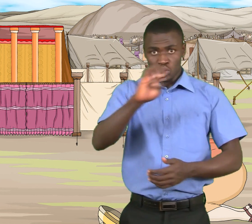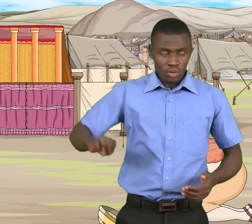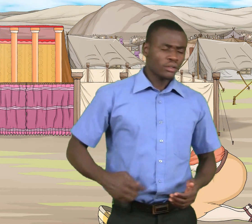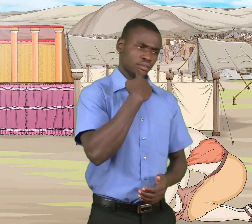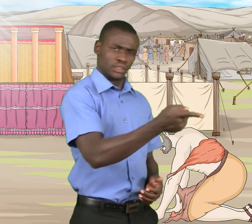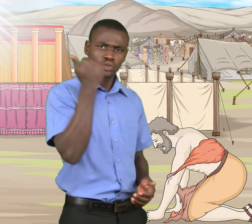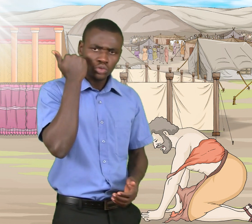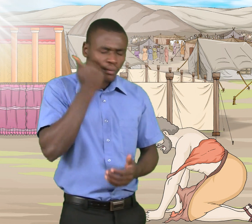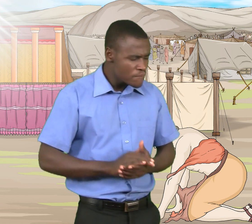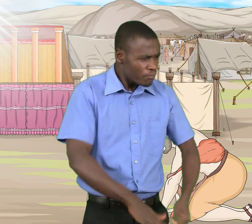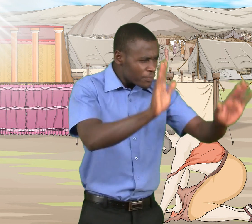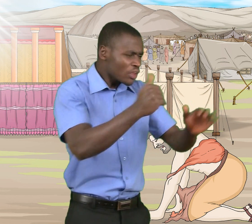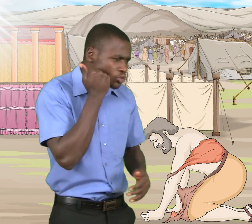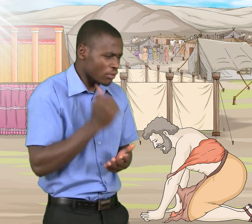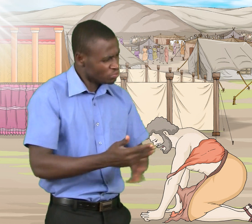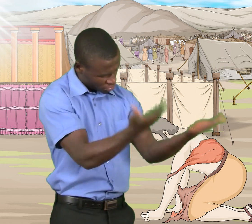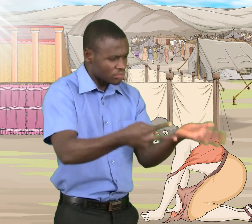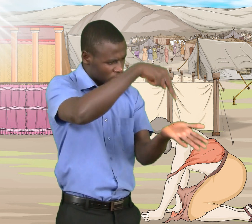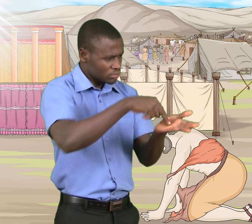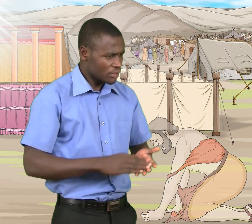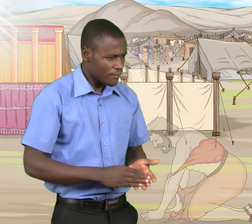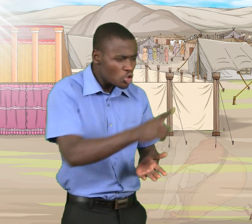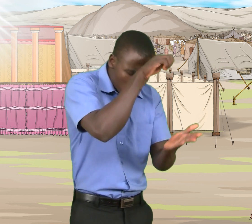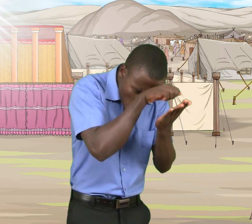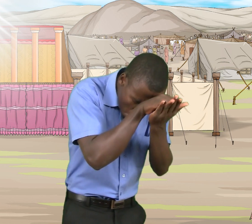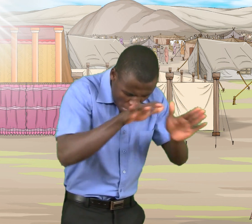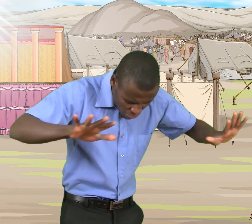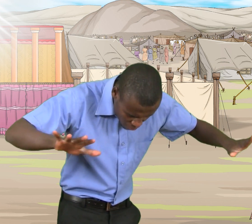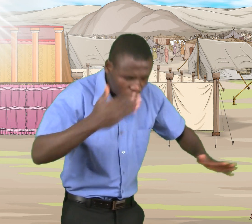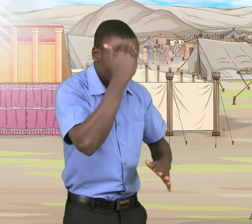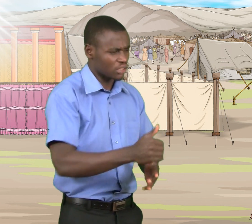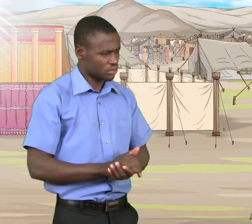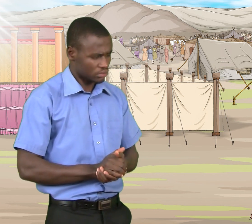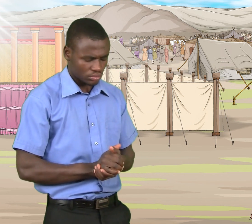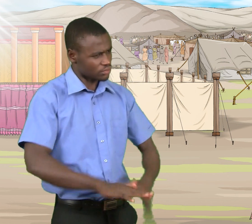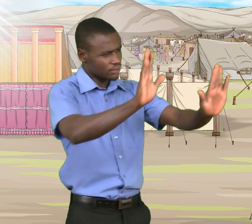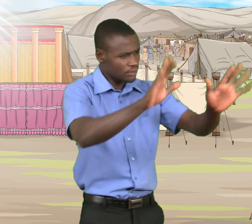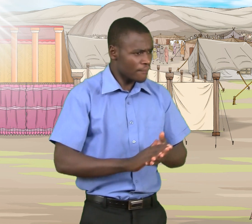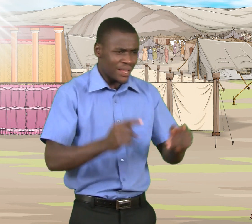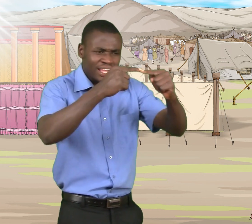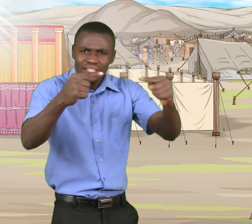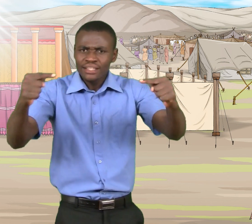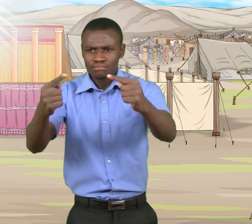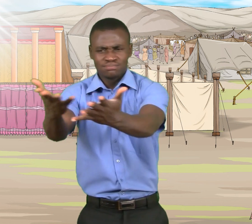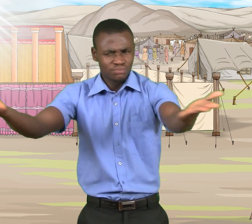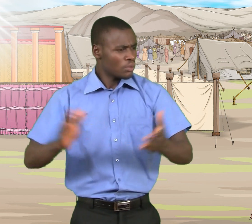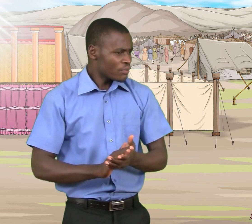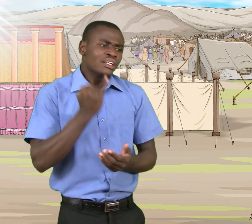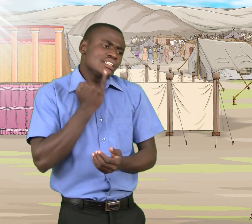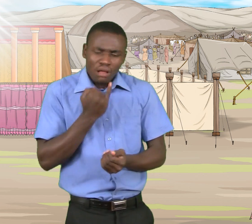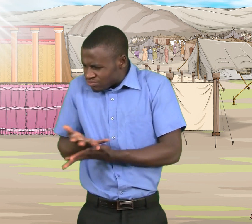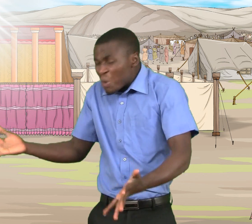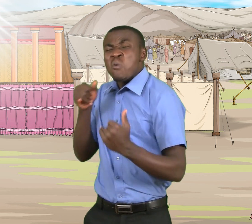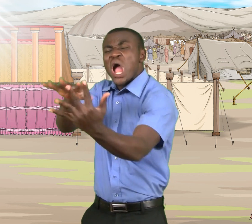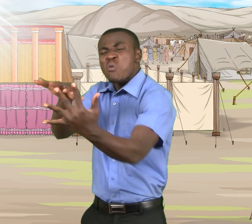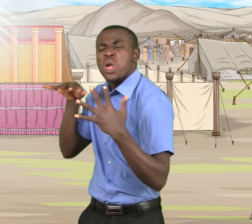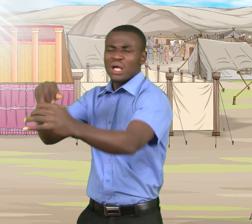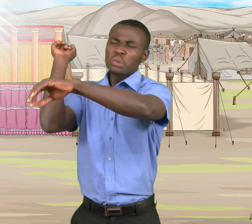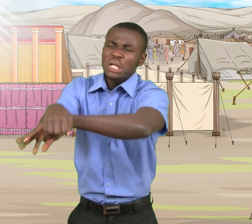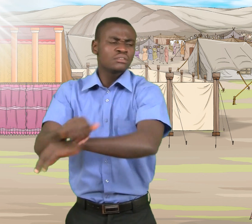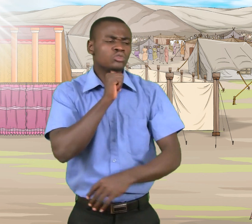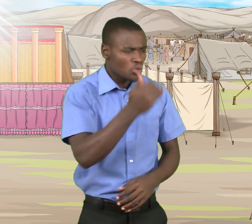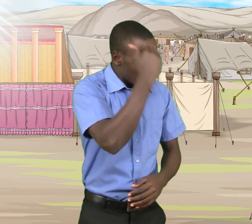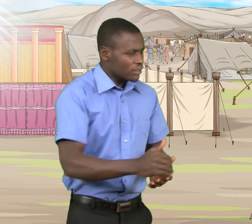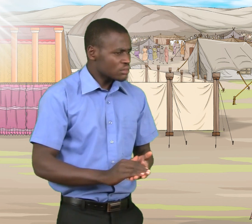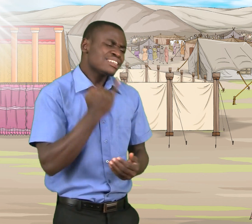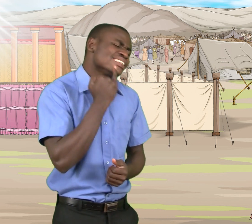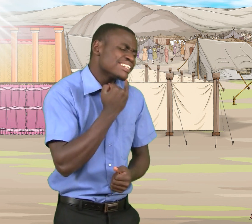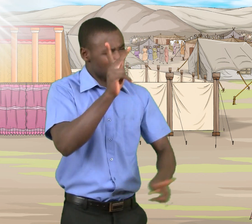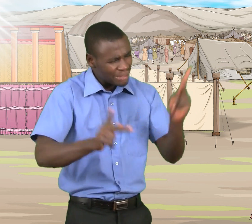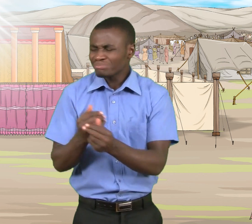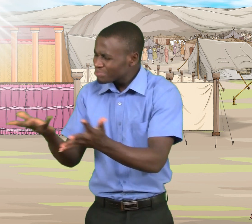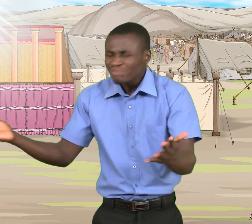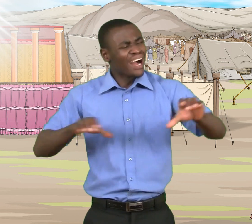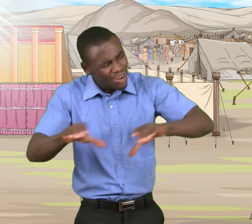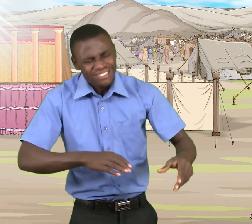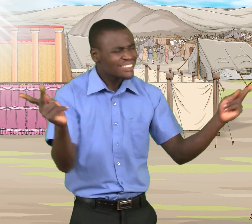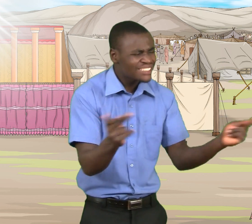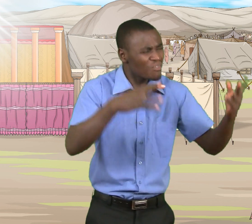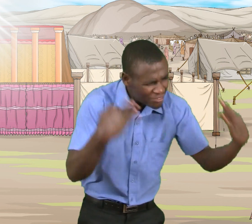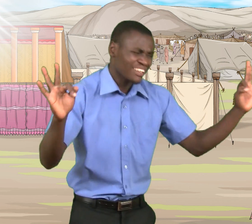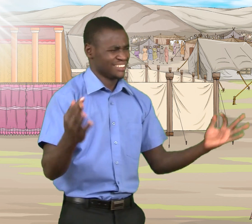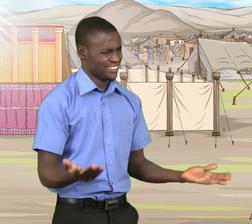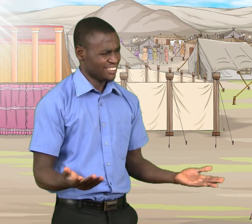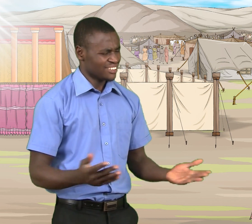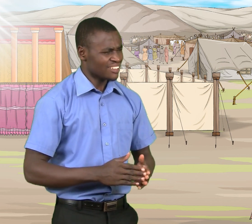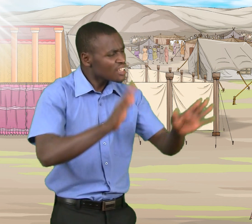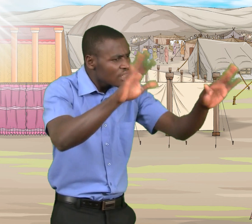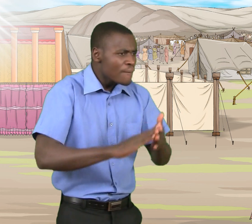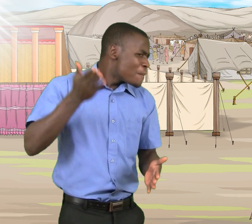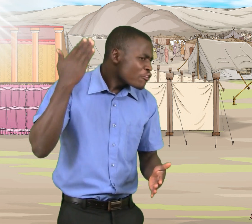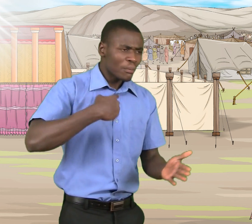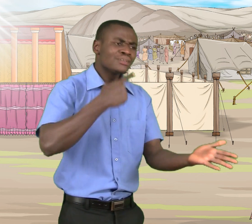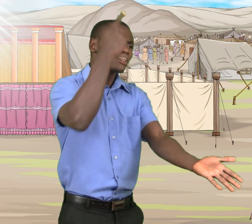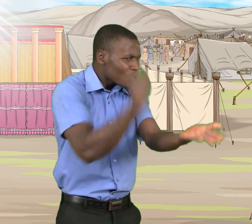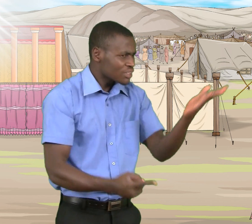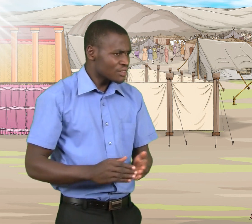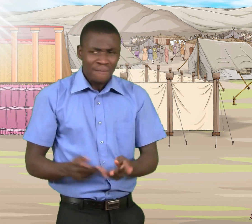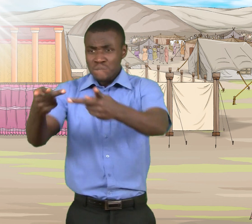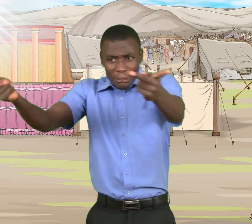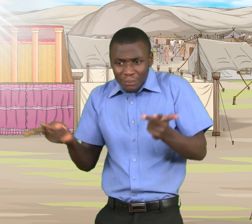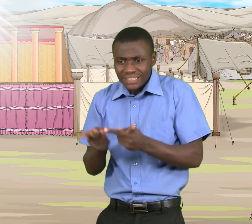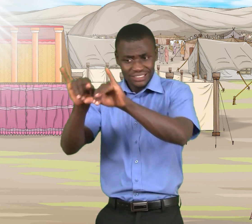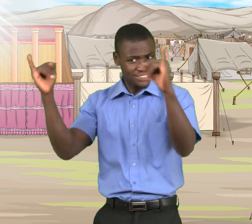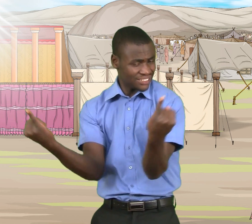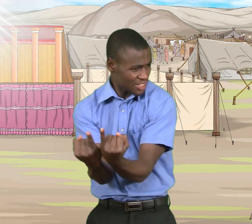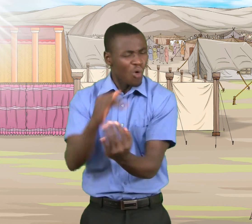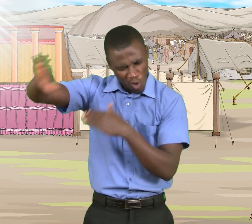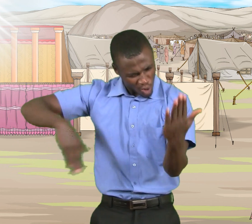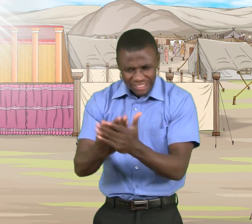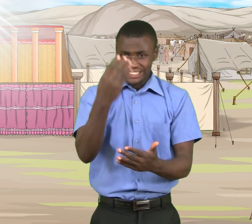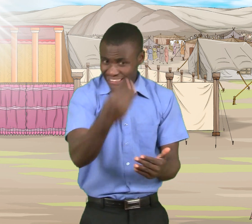But the LORD said to Joshua, “Stand up! Why have you fallen on your face? Israel has sinned;